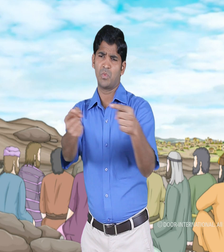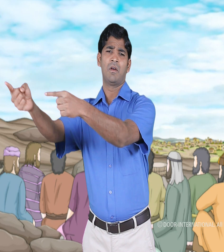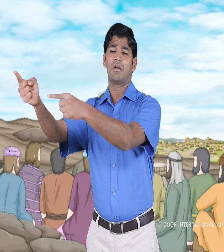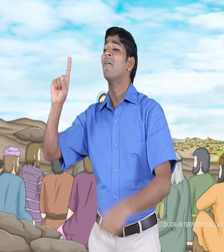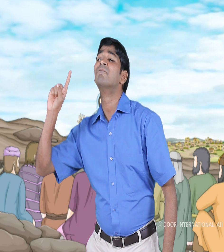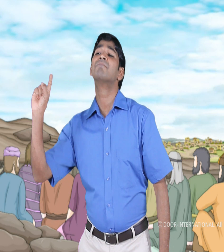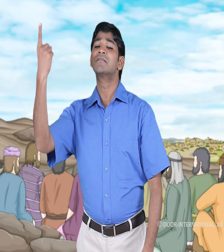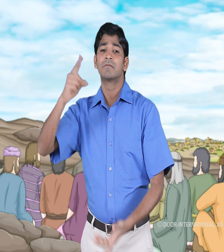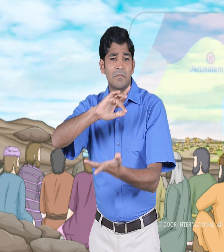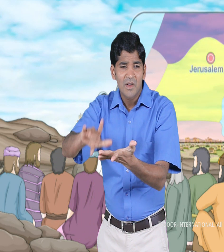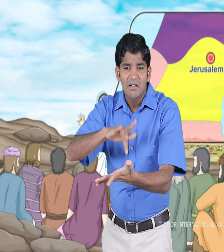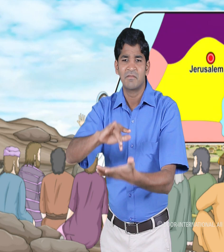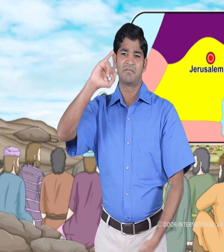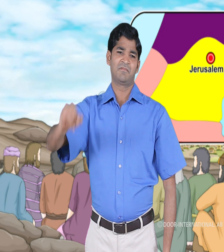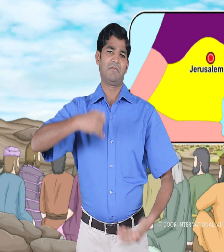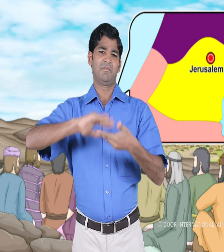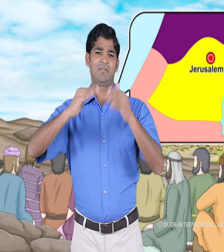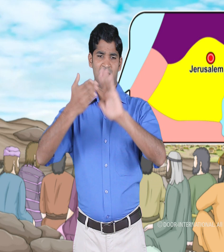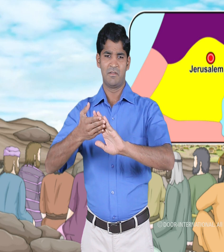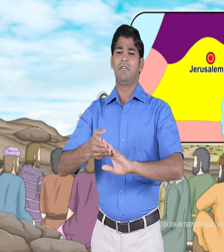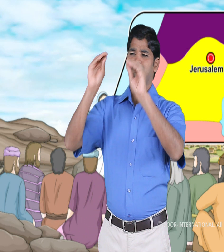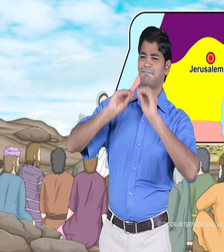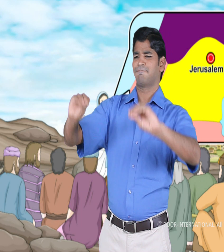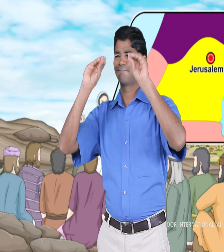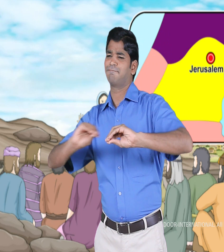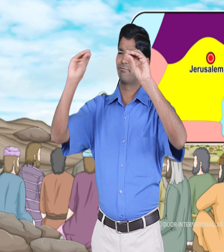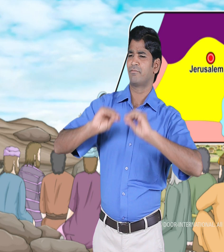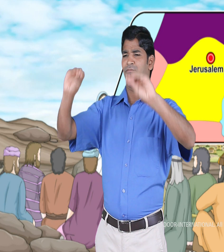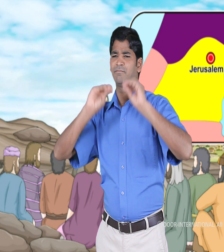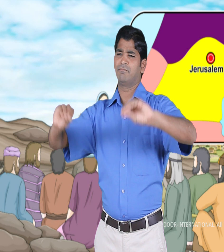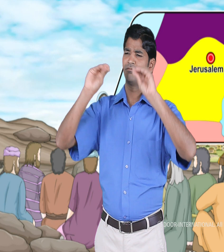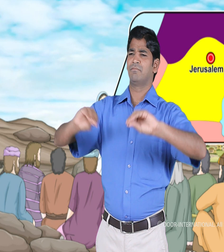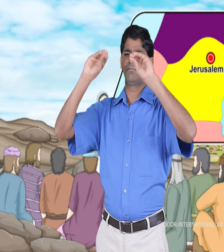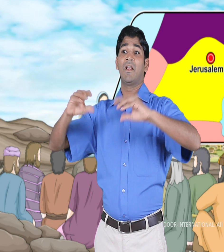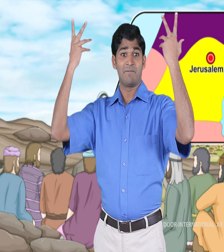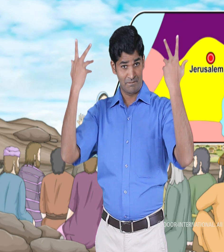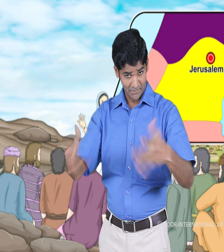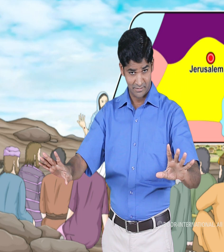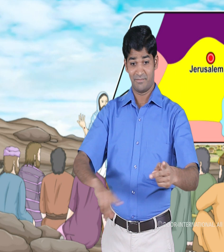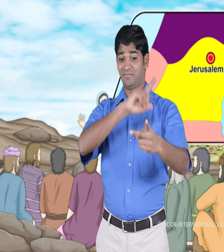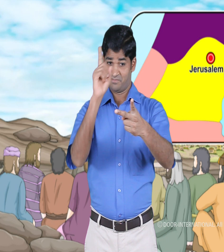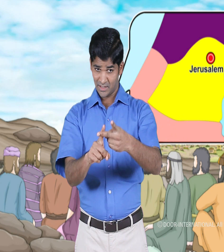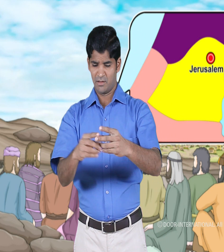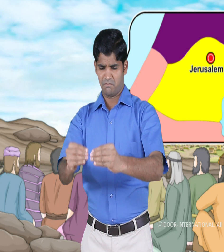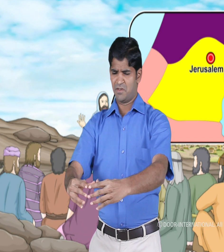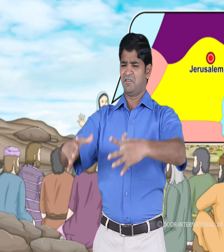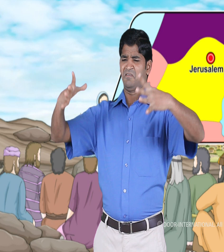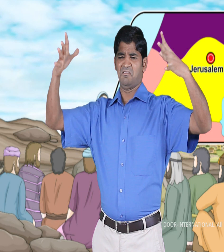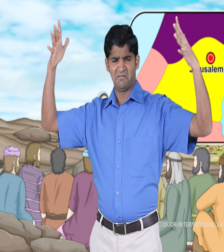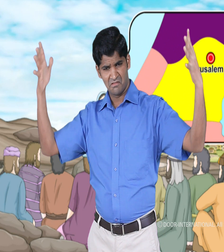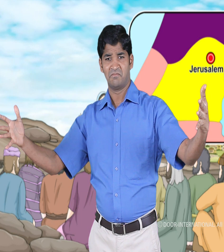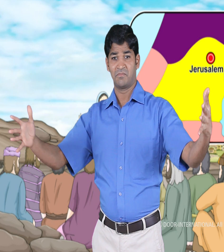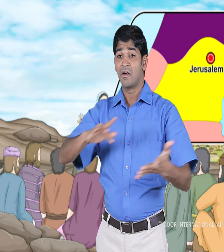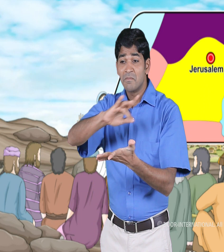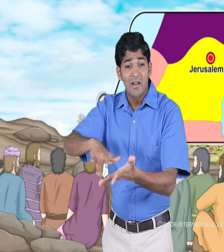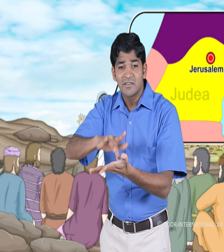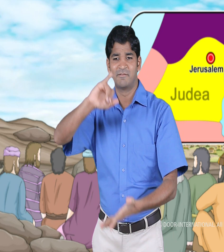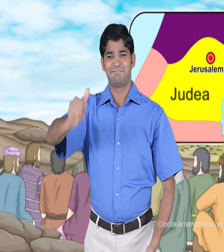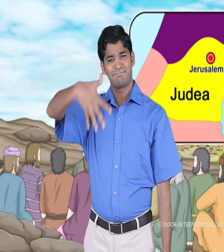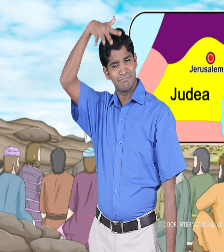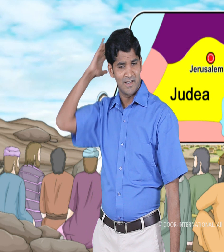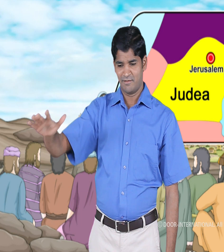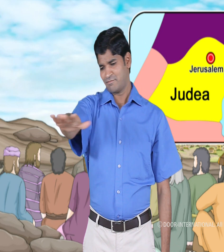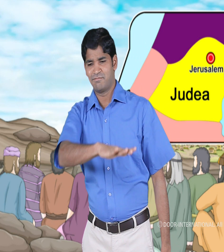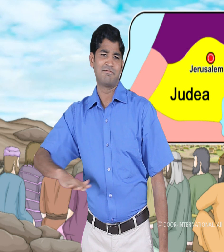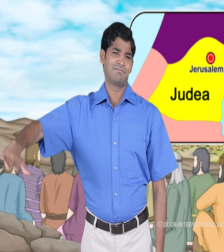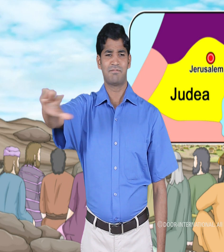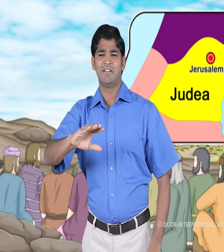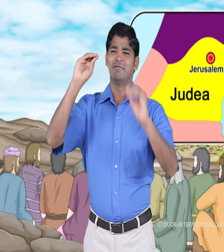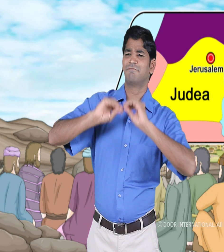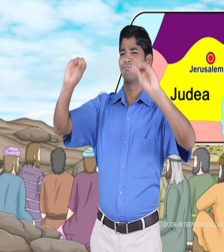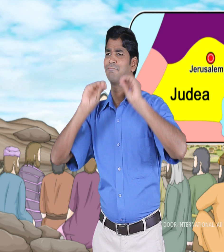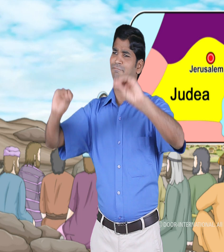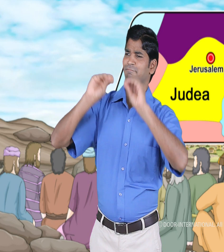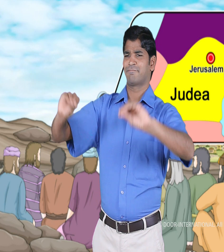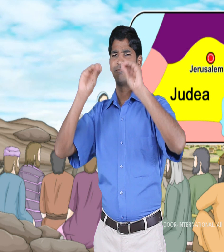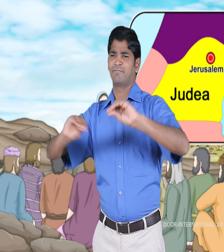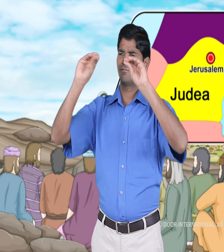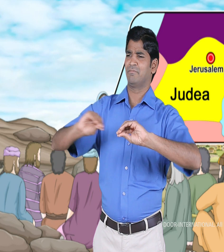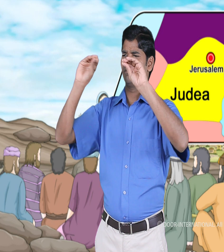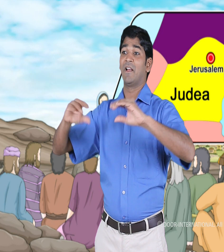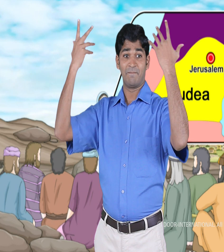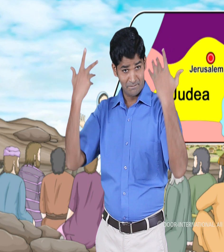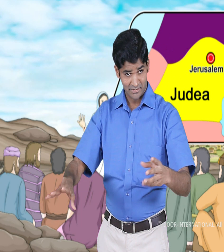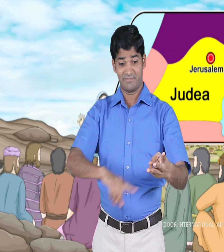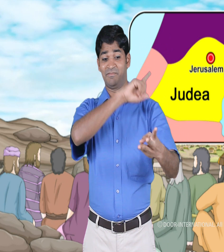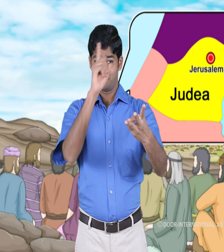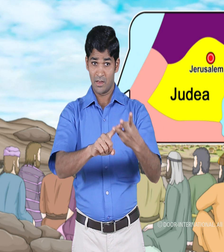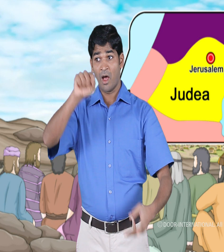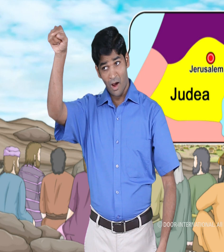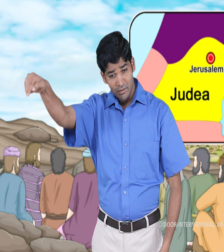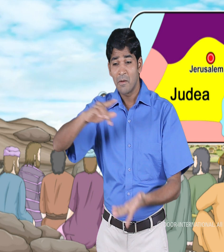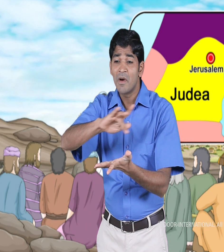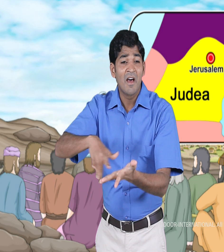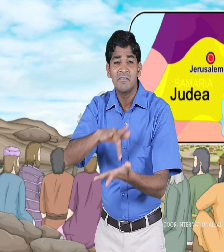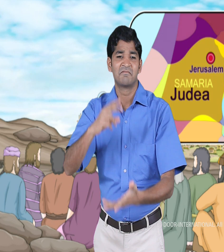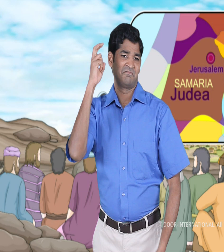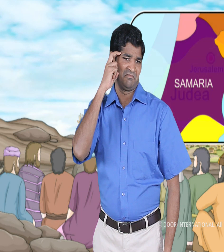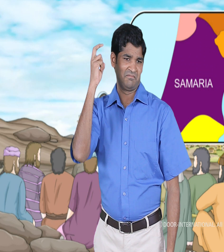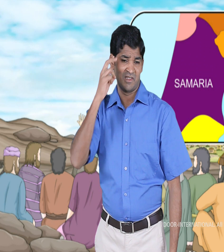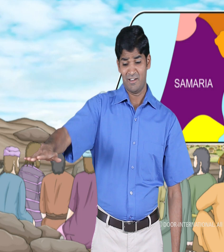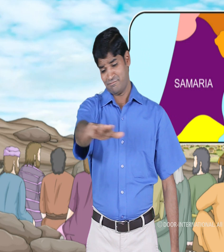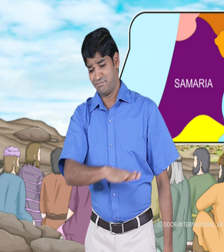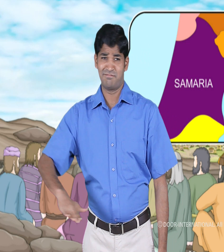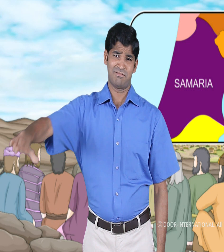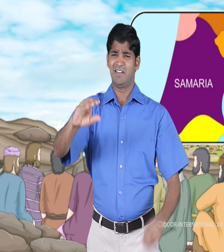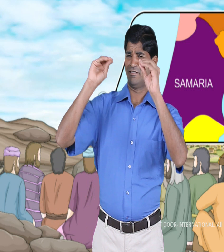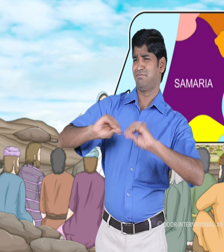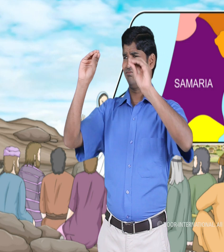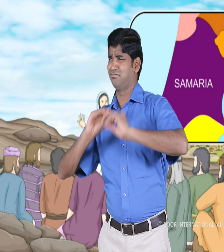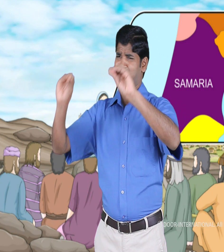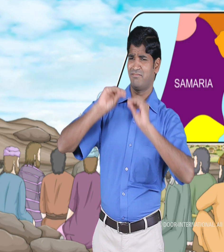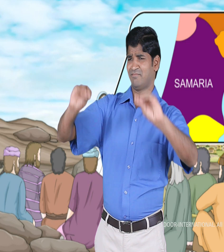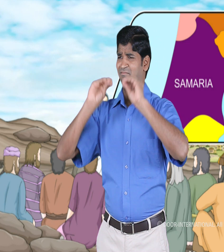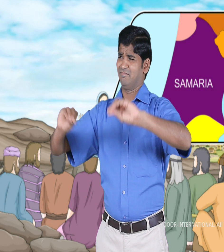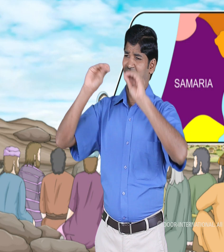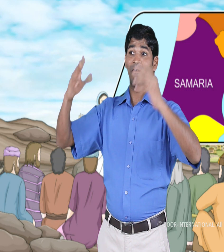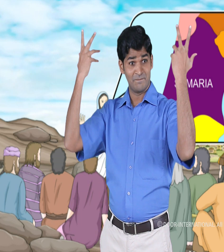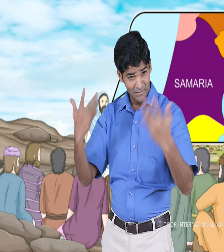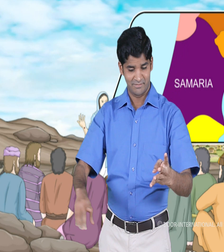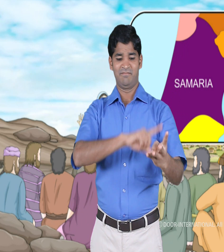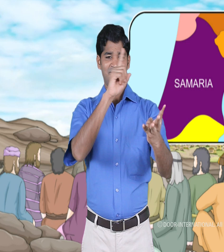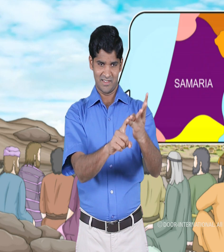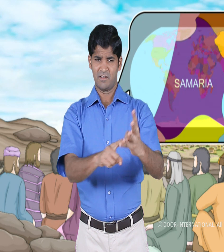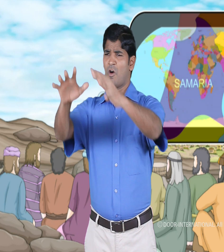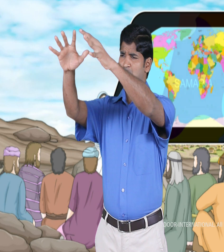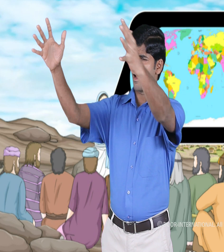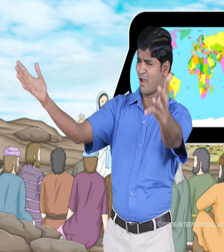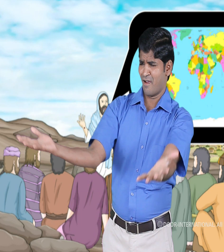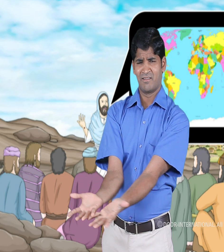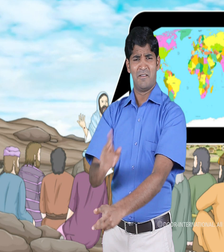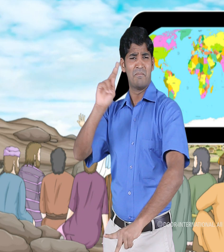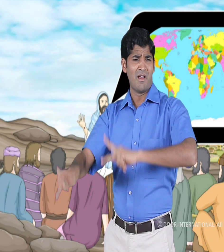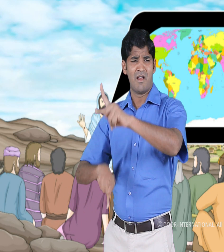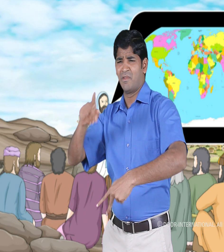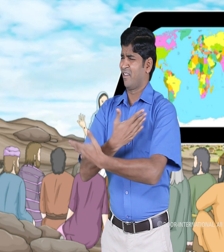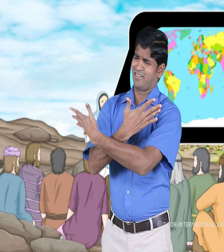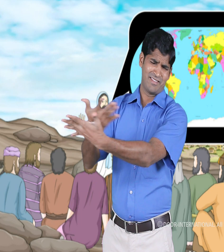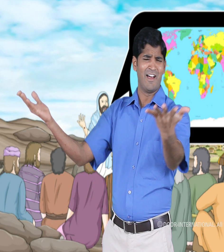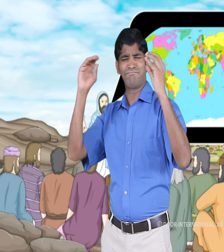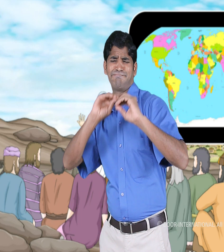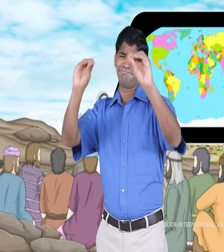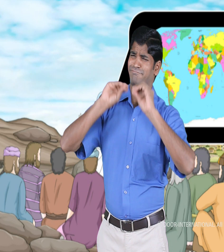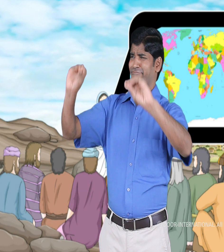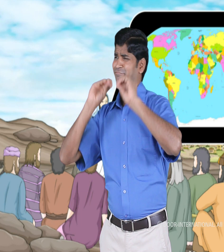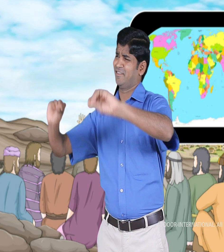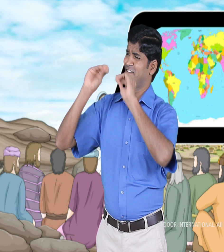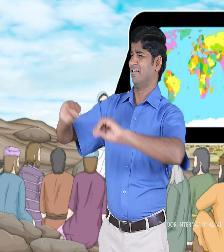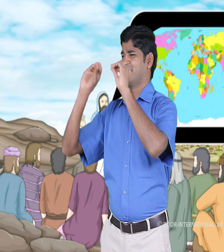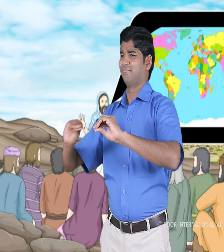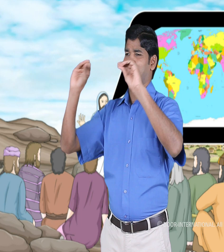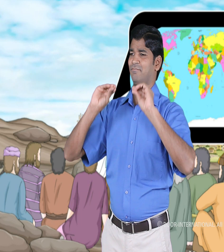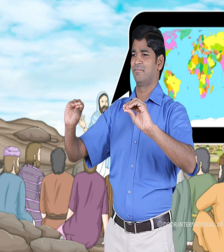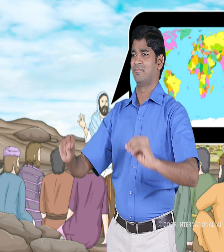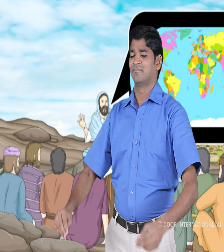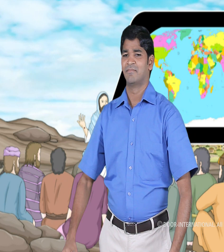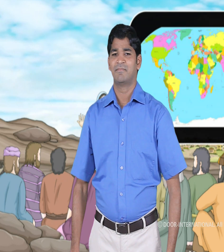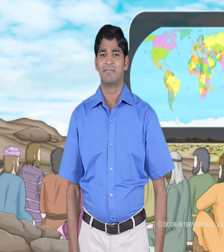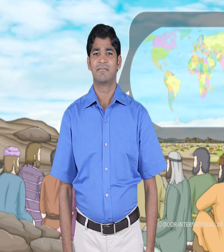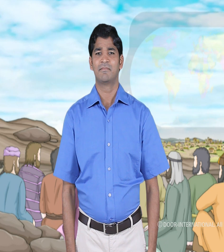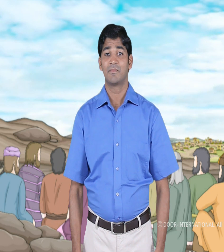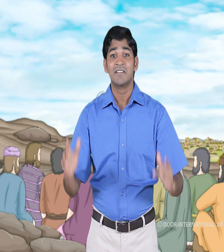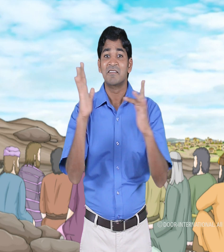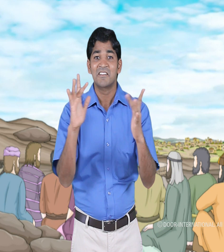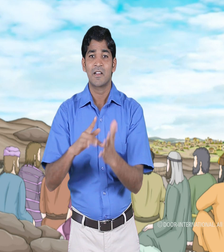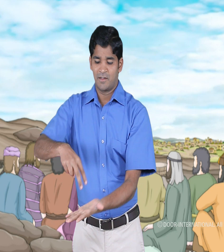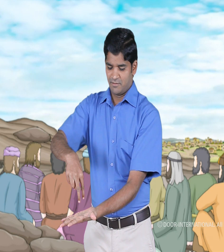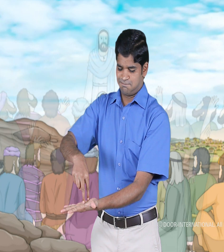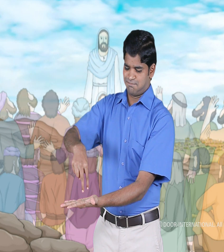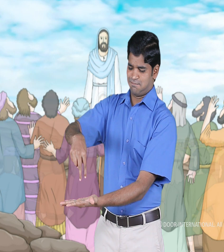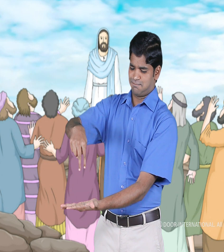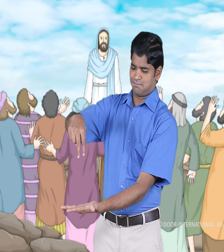But you will receive power when the Holy Spirit comes upon you, and you will be My witnesses in Jerusalem, and in all Judea and Samaria, and to the ends of the earth.”